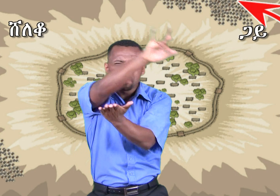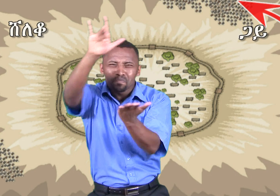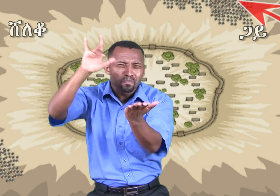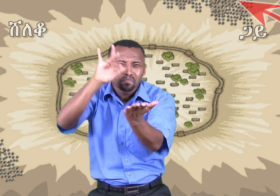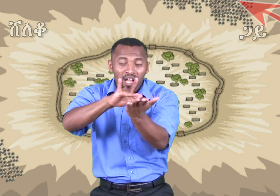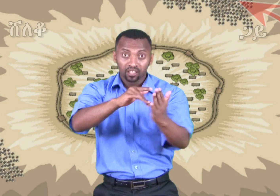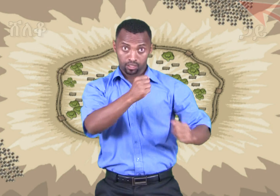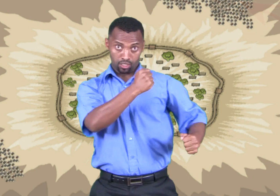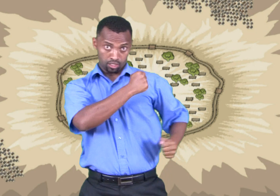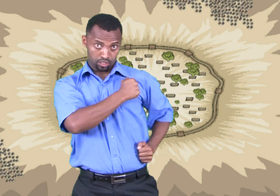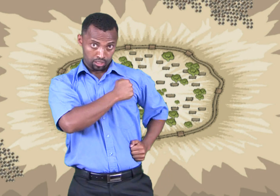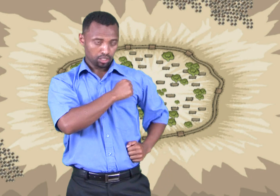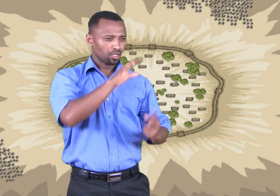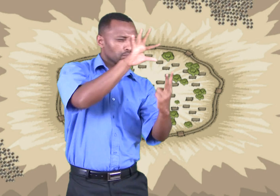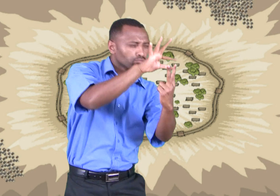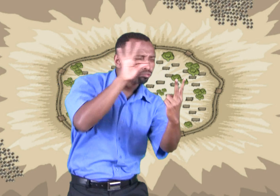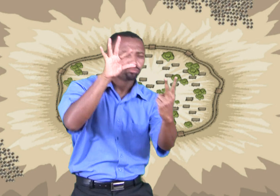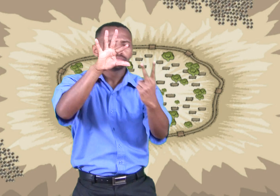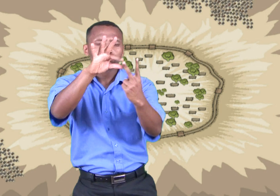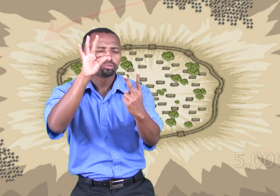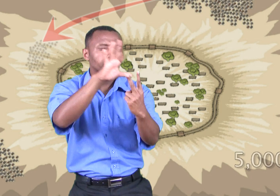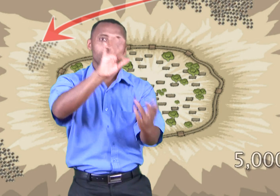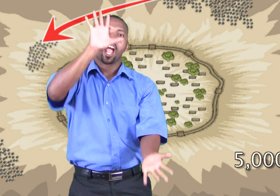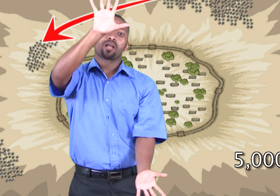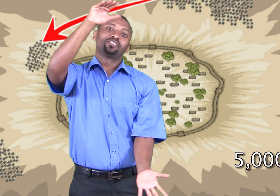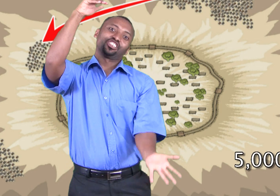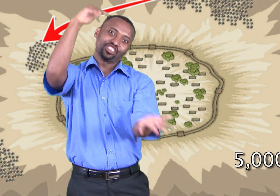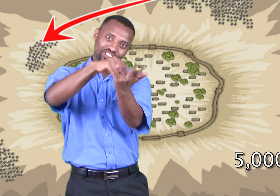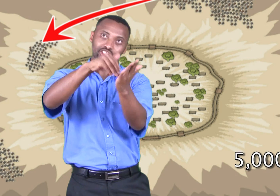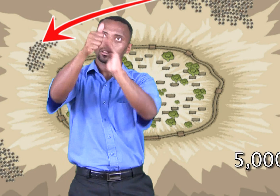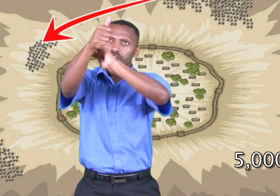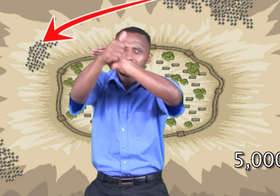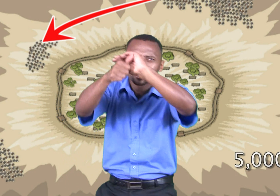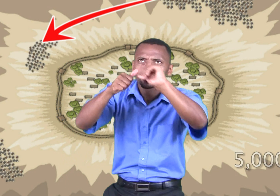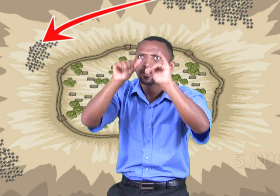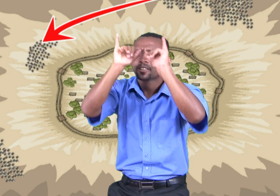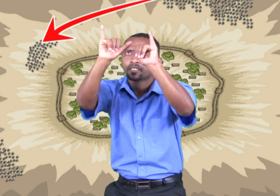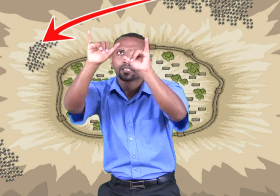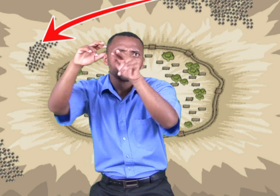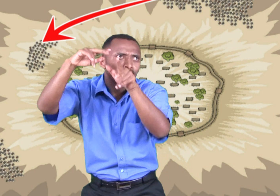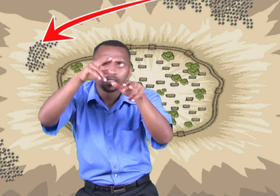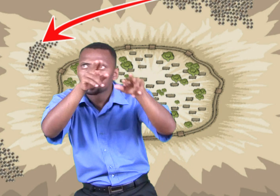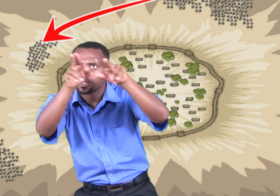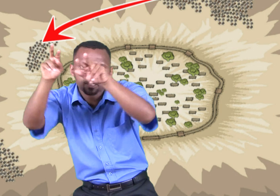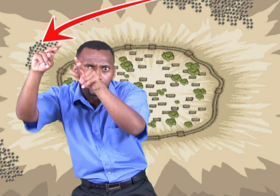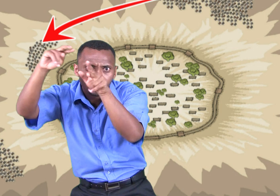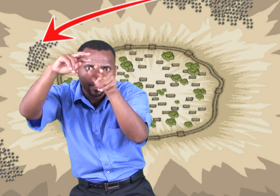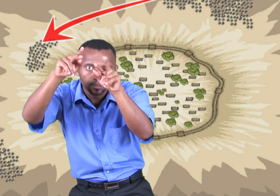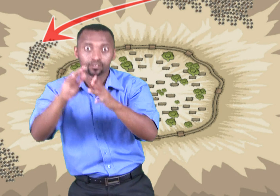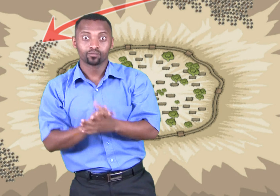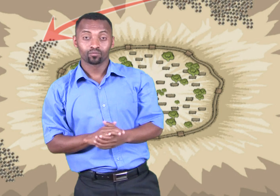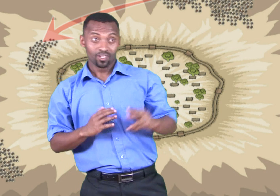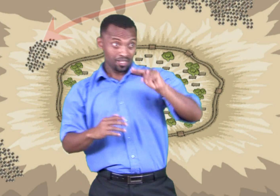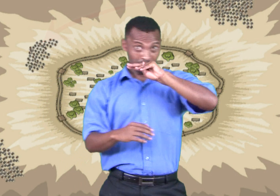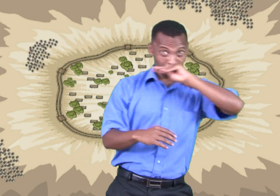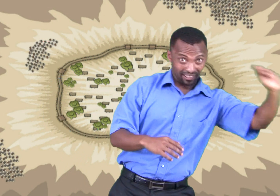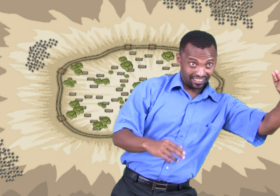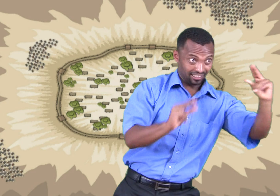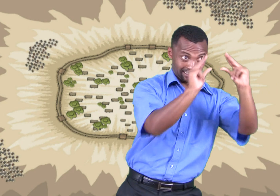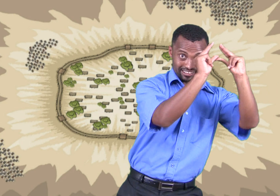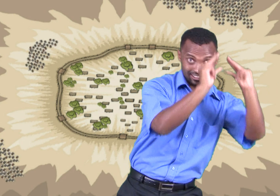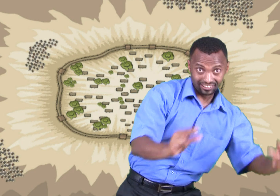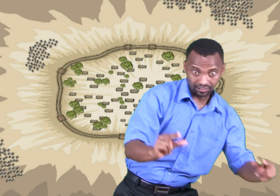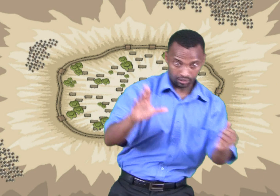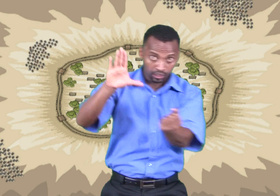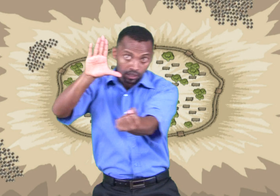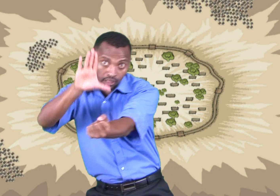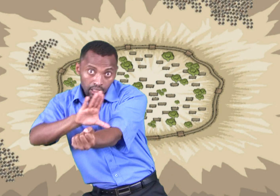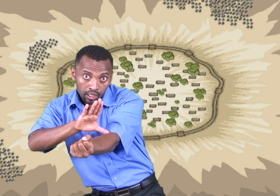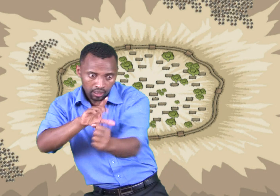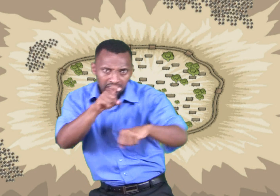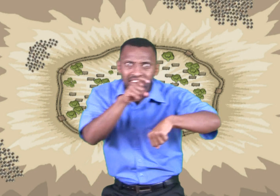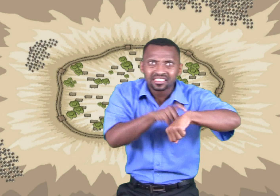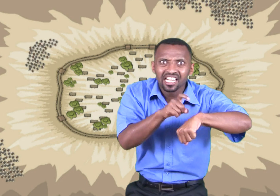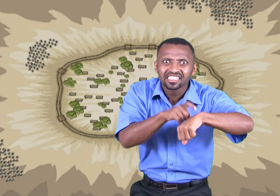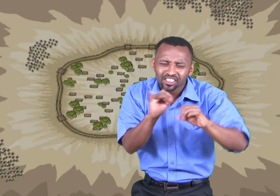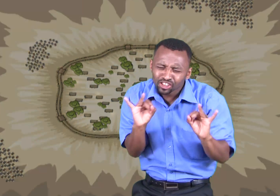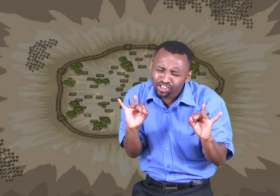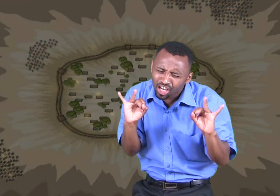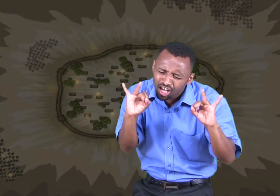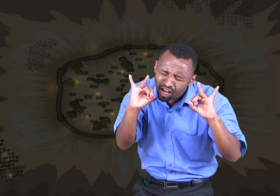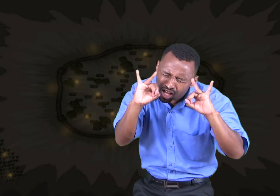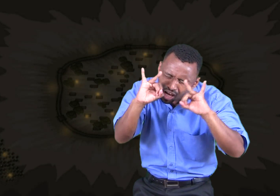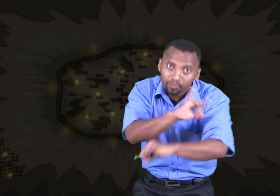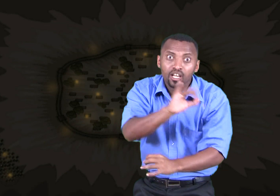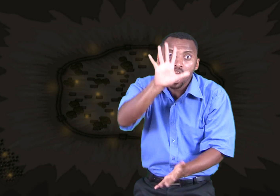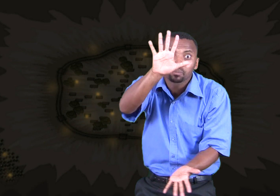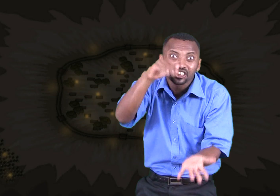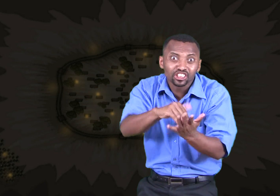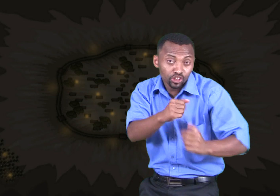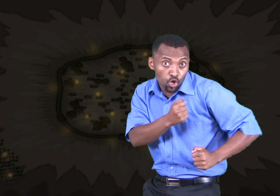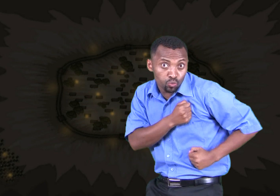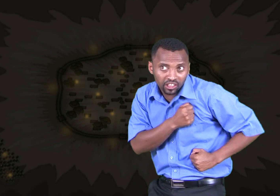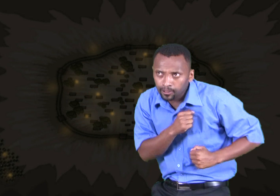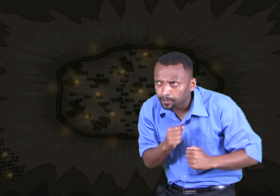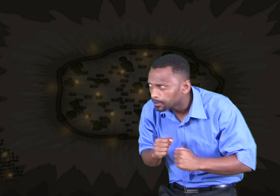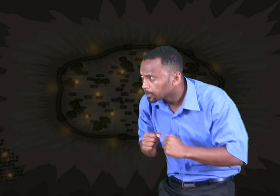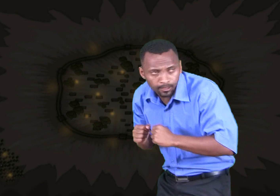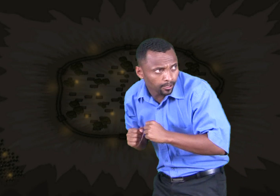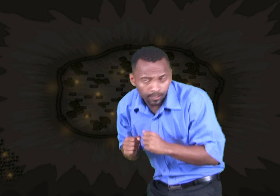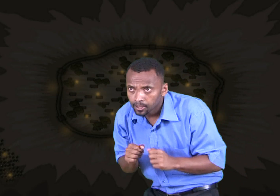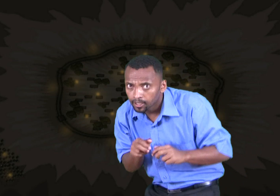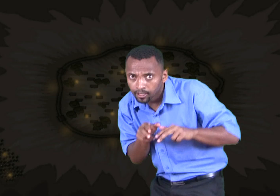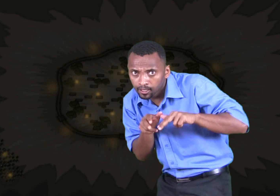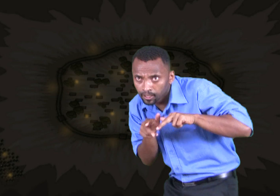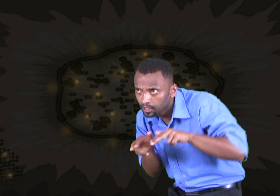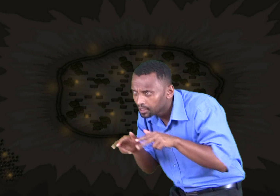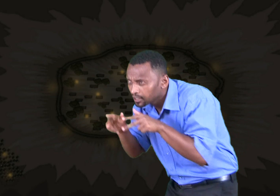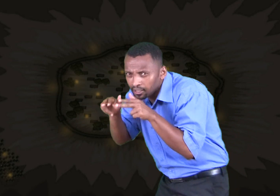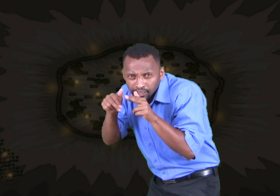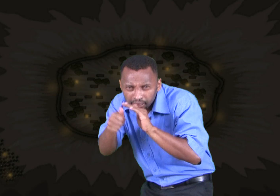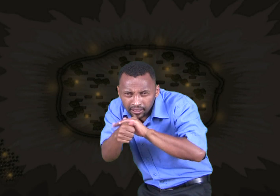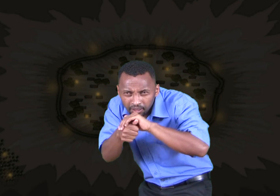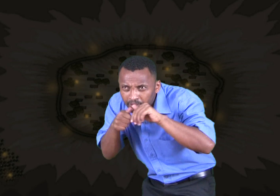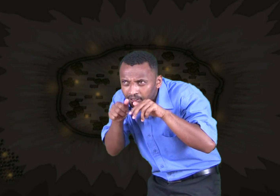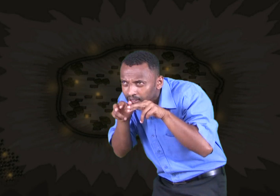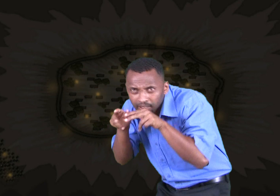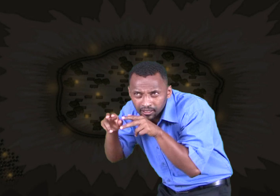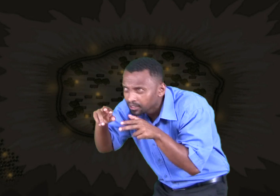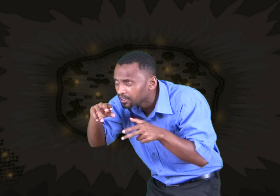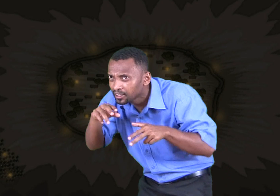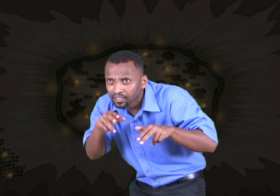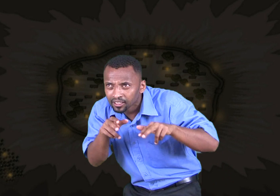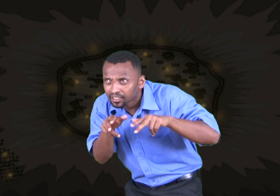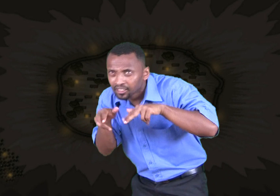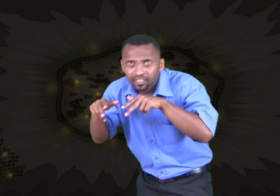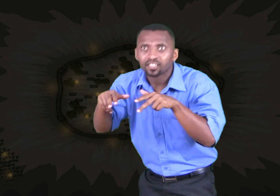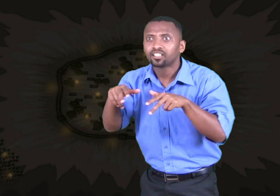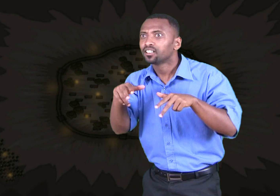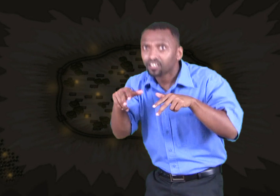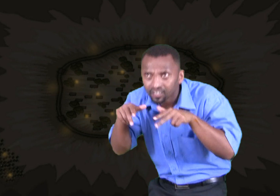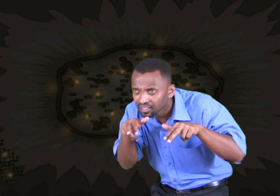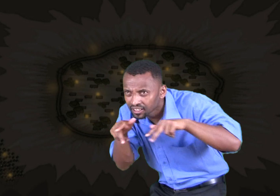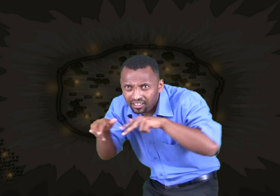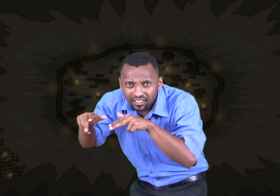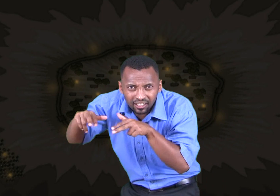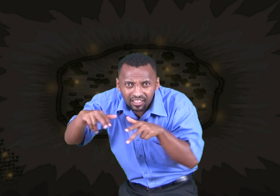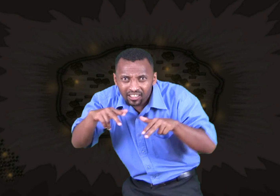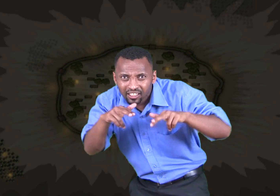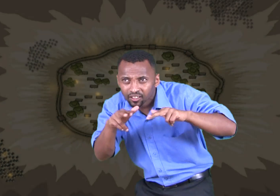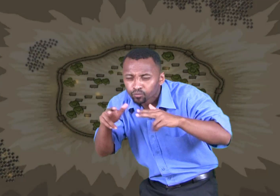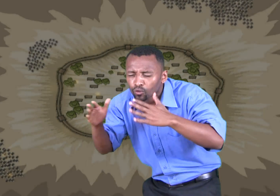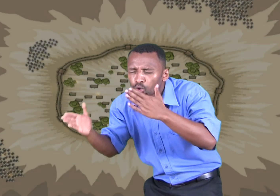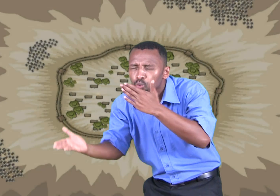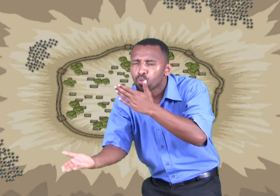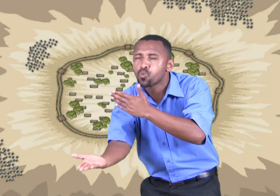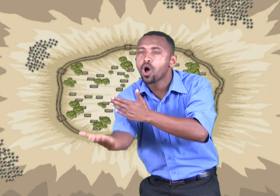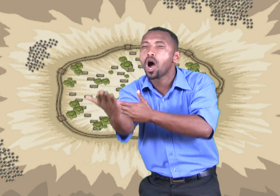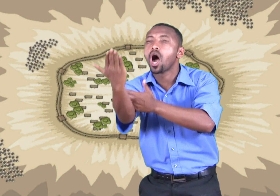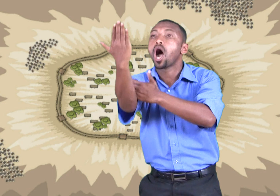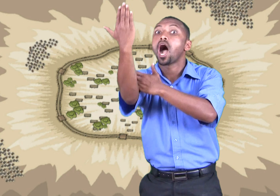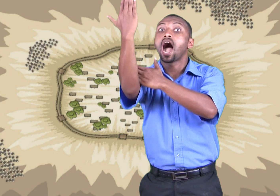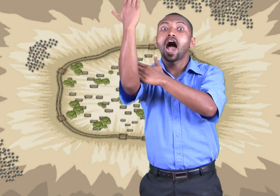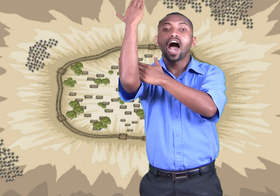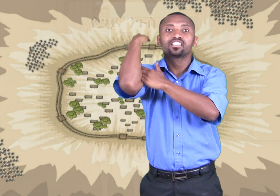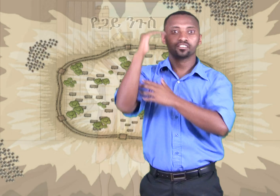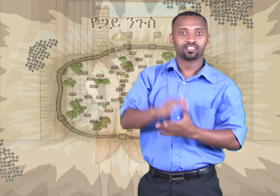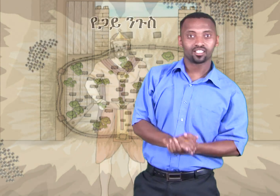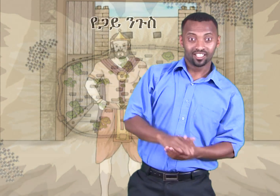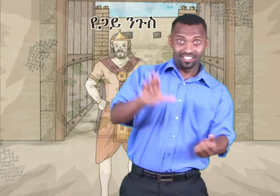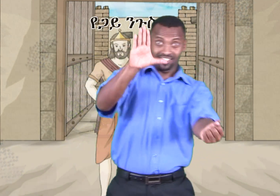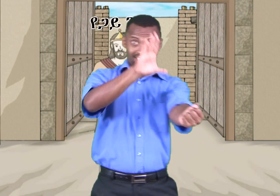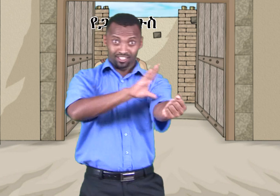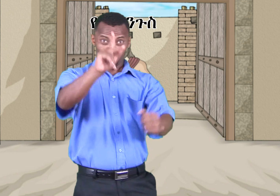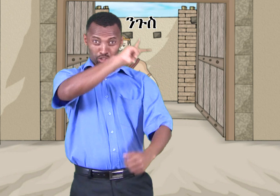Now Joshua had taken about five thousand men and set up an ambush between Bethel and Ai, to the west of the city. So the forces were stationed with the main camp to the north of the city and the rear guard to the west of the city. And that night Joshua went into the valley.